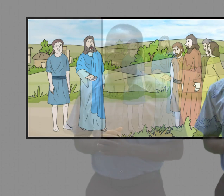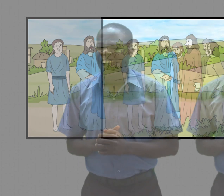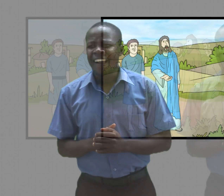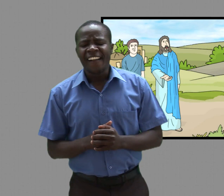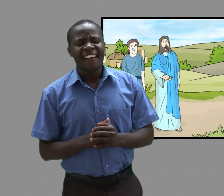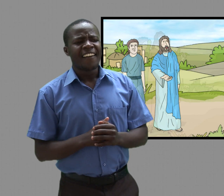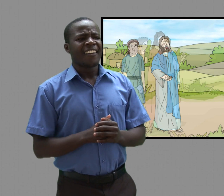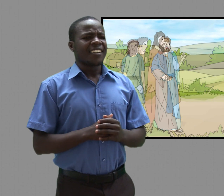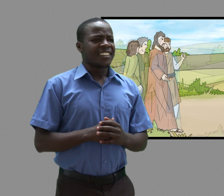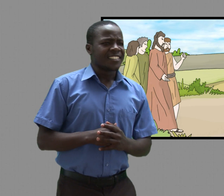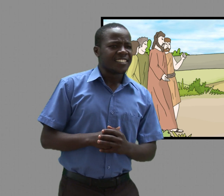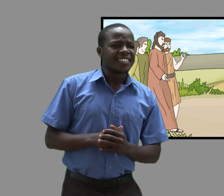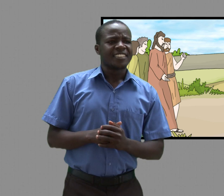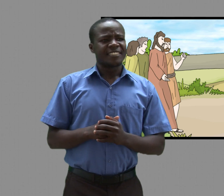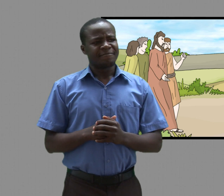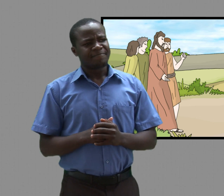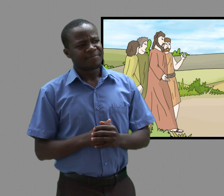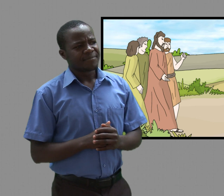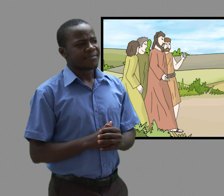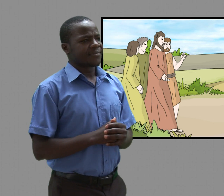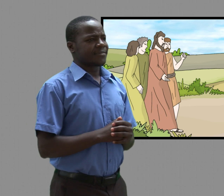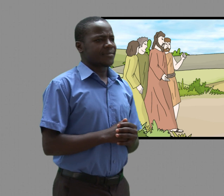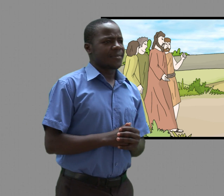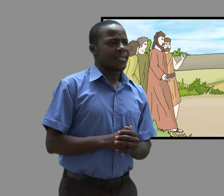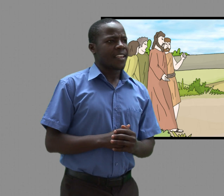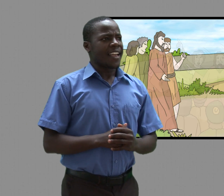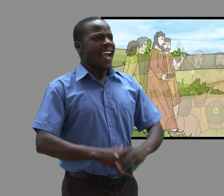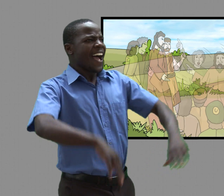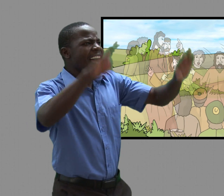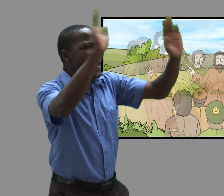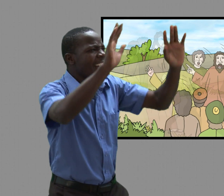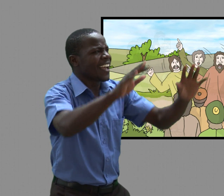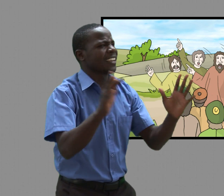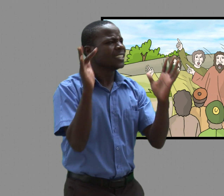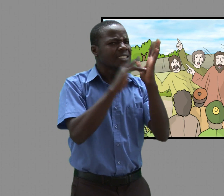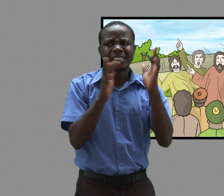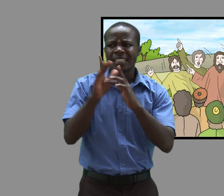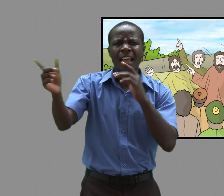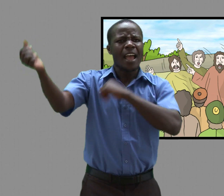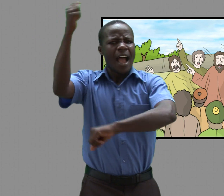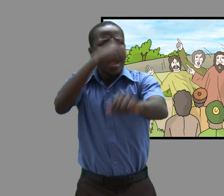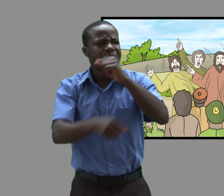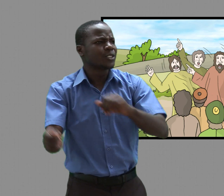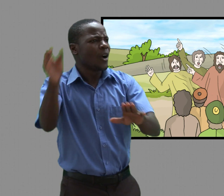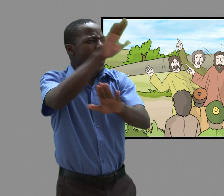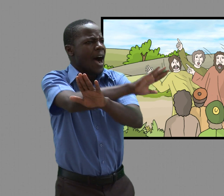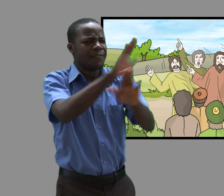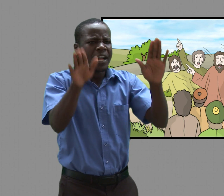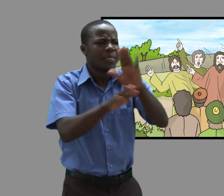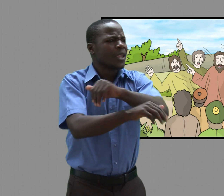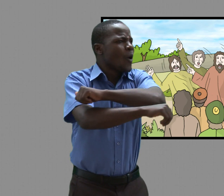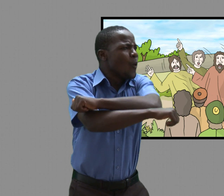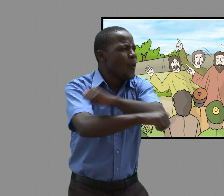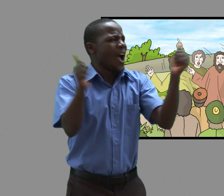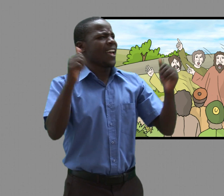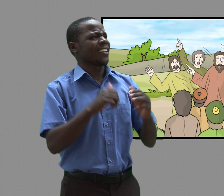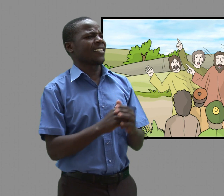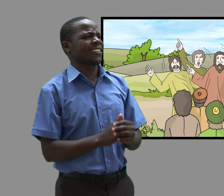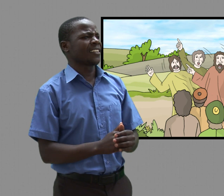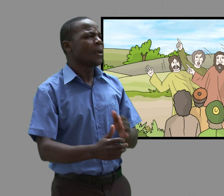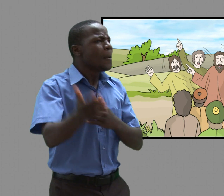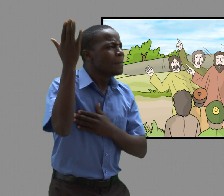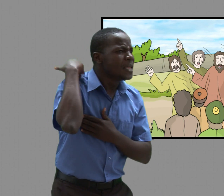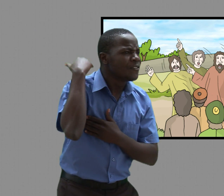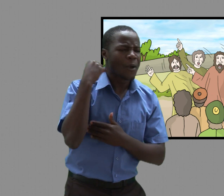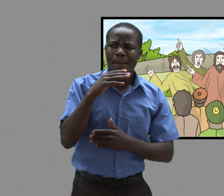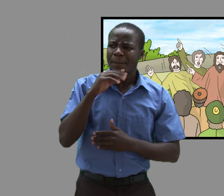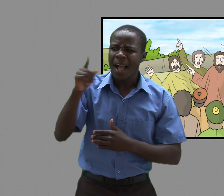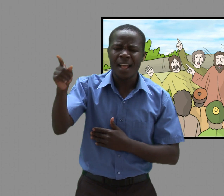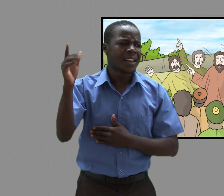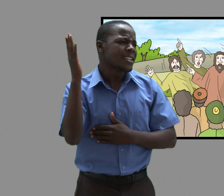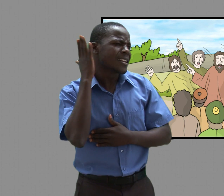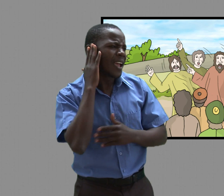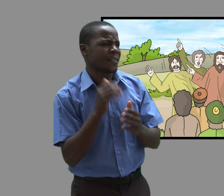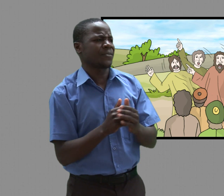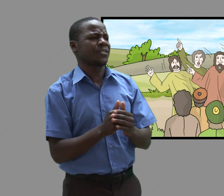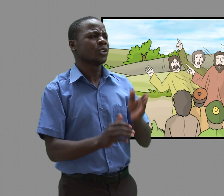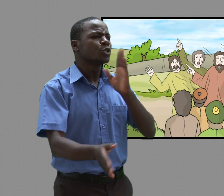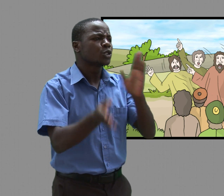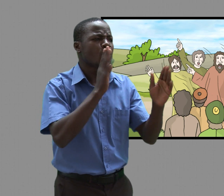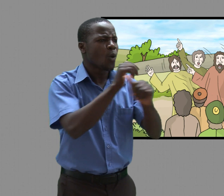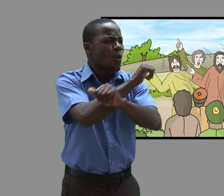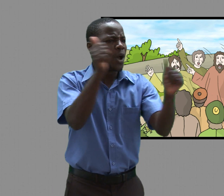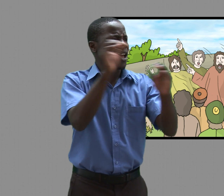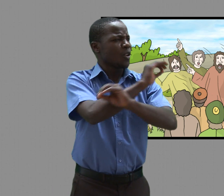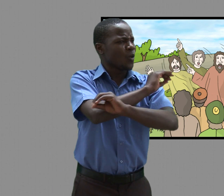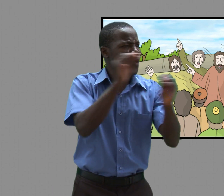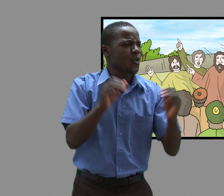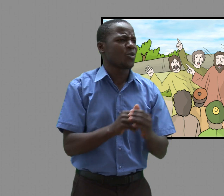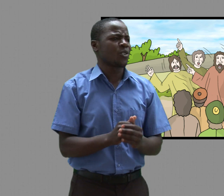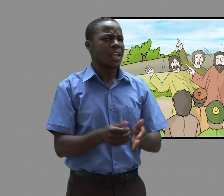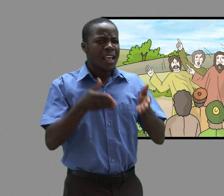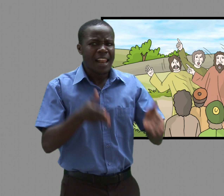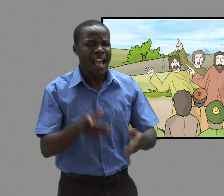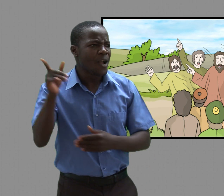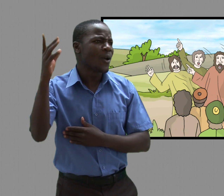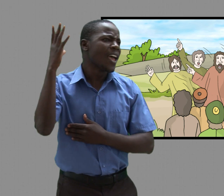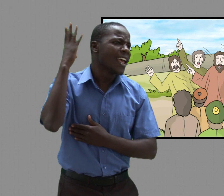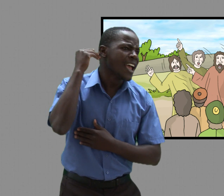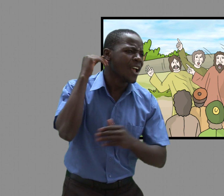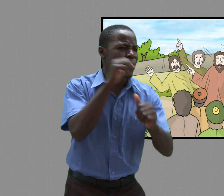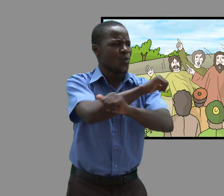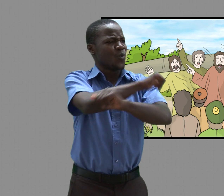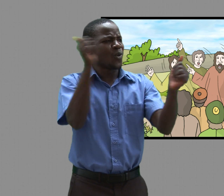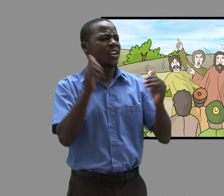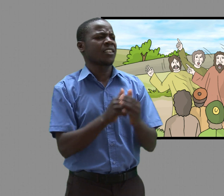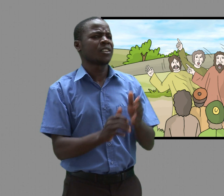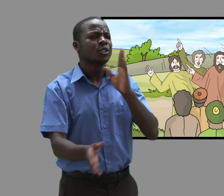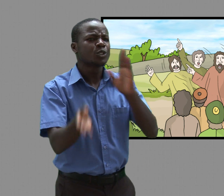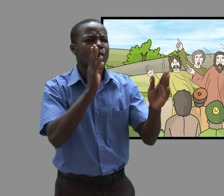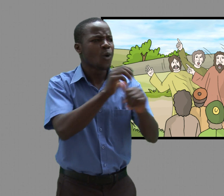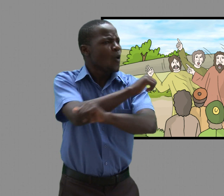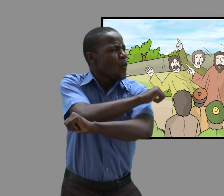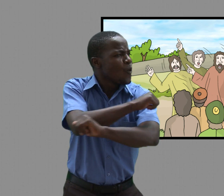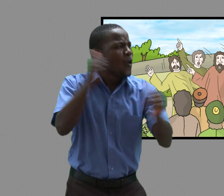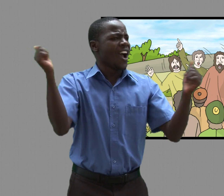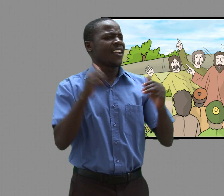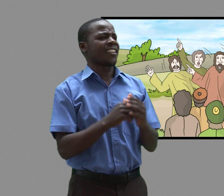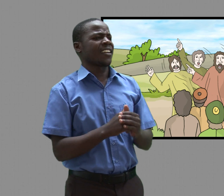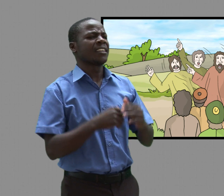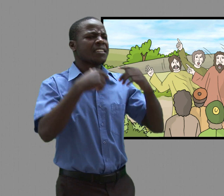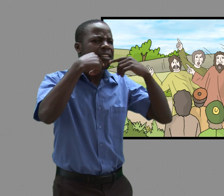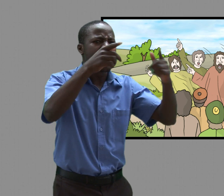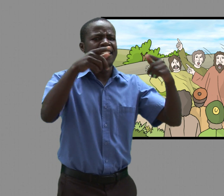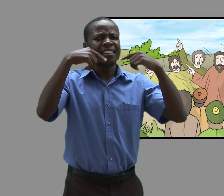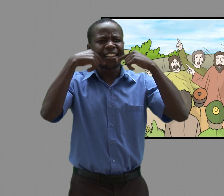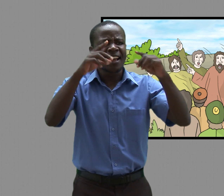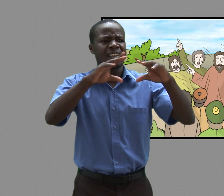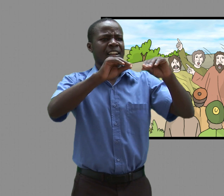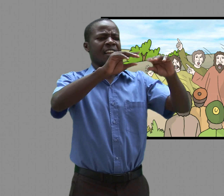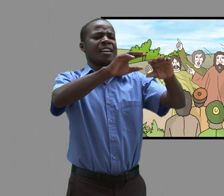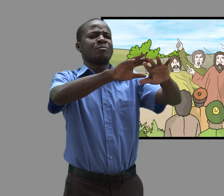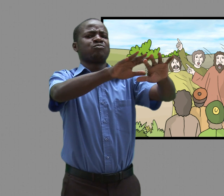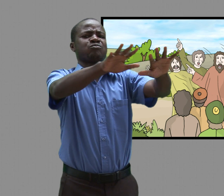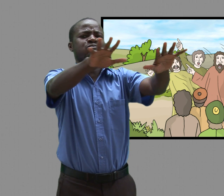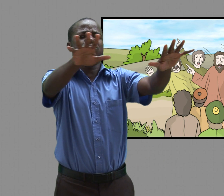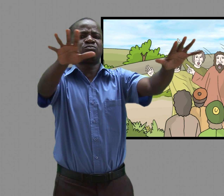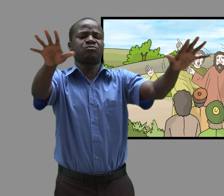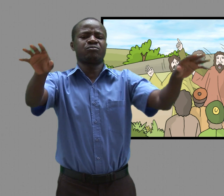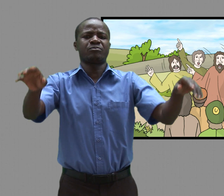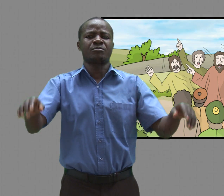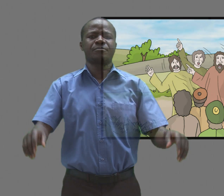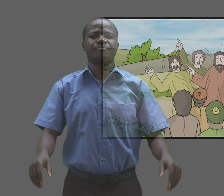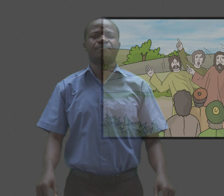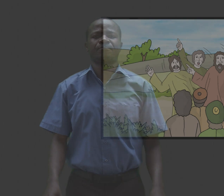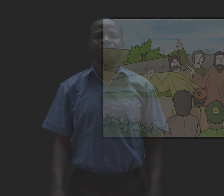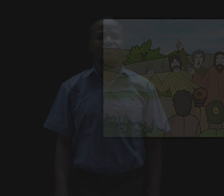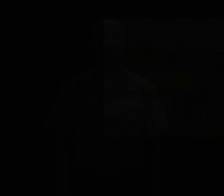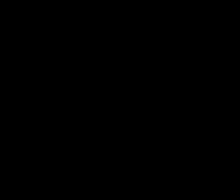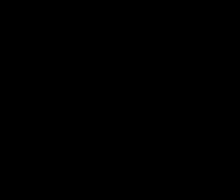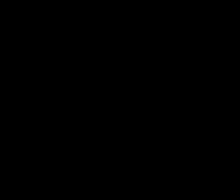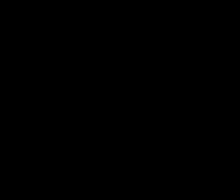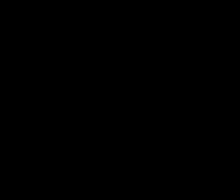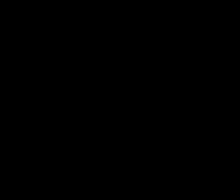But the more He ordered them, the more widely they proclaimed it. The people were utterly astonished and said, “He has done all things well! He makes even the deaf hear and the mute speak!”